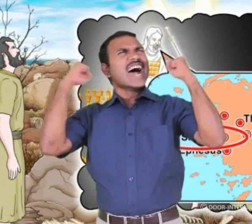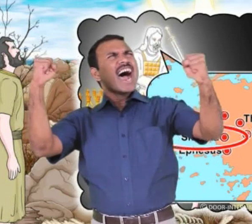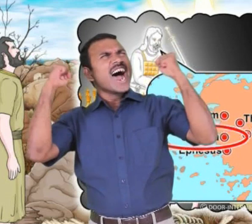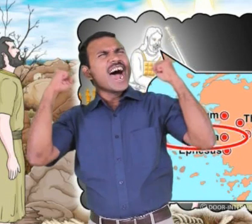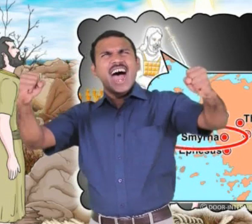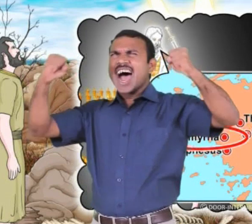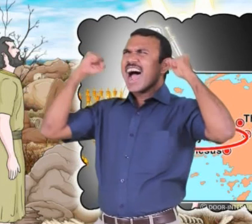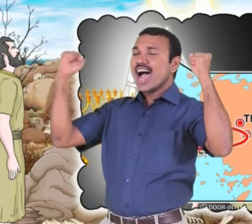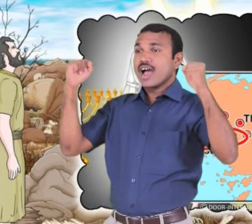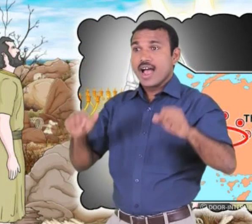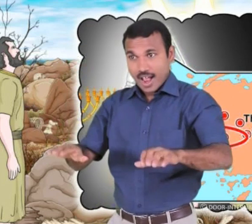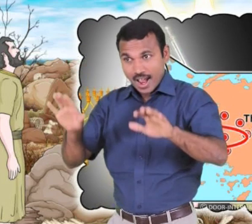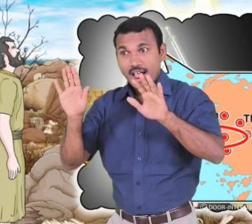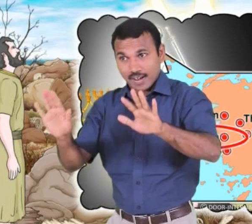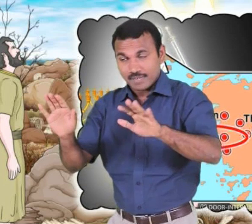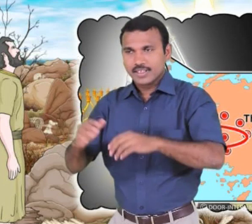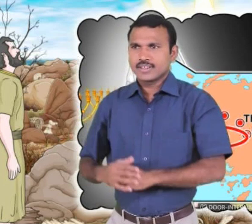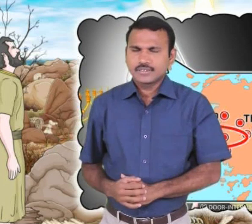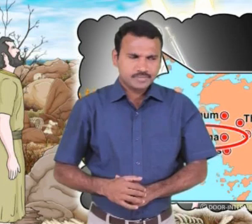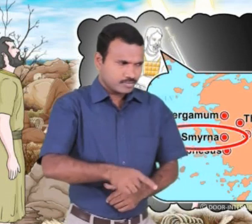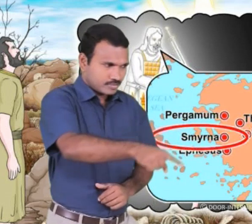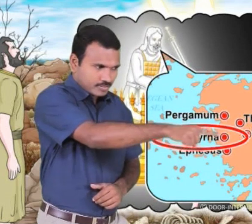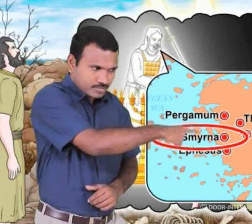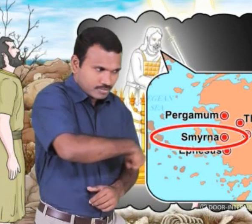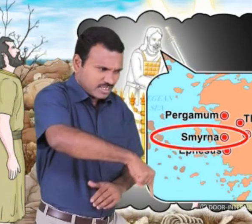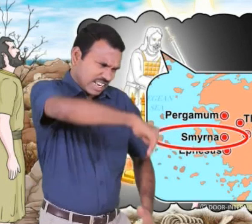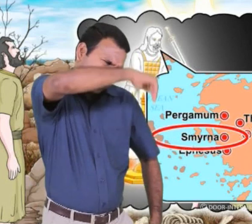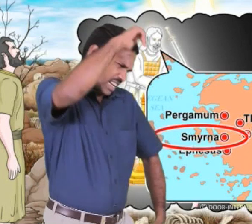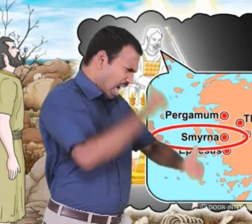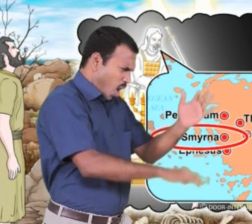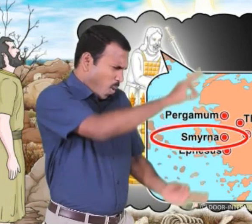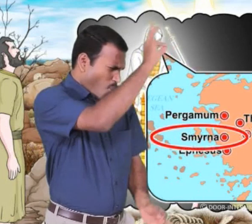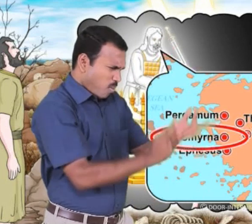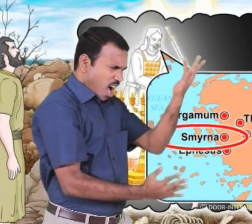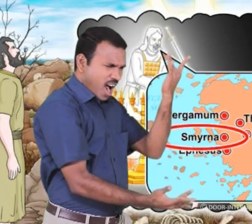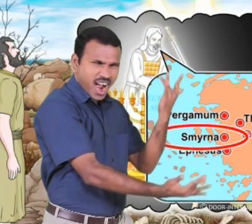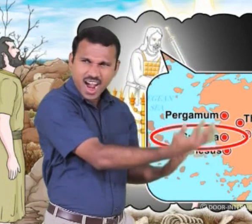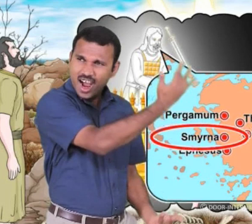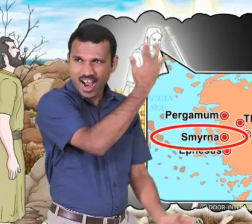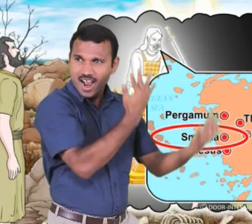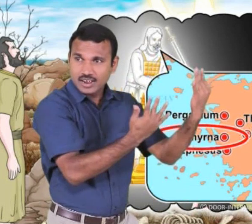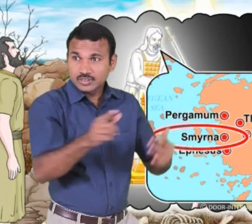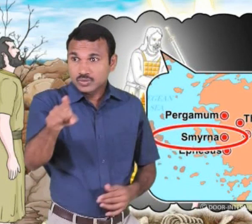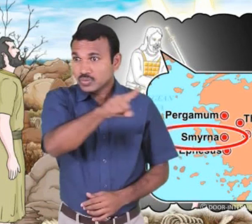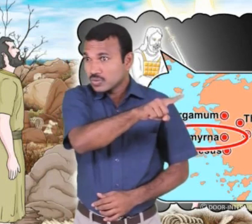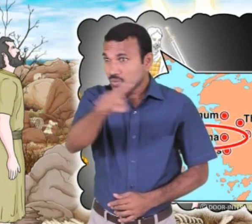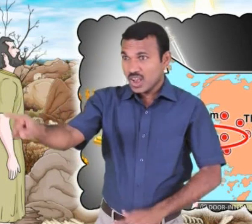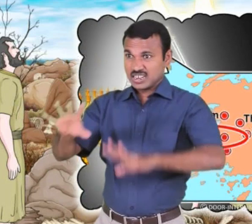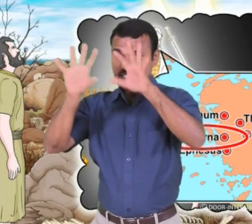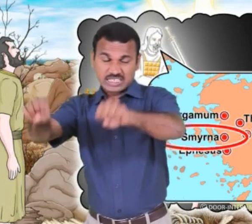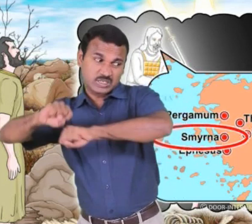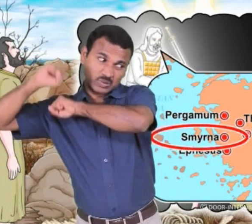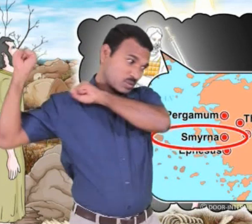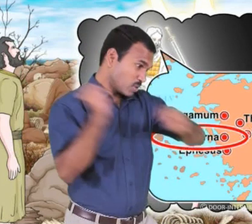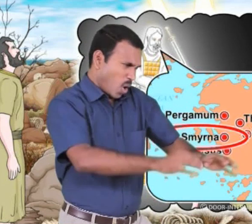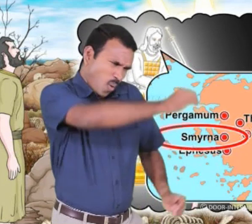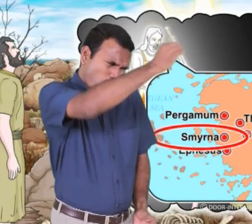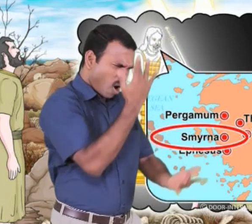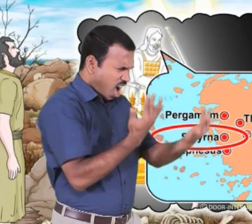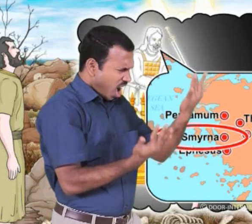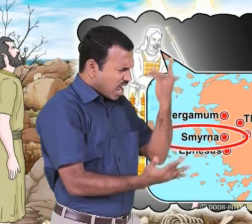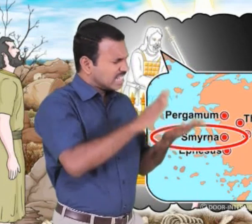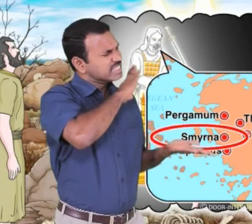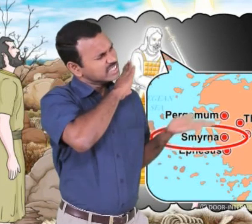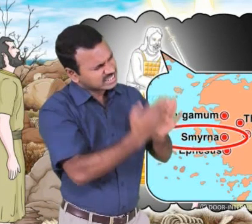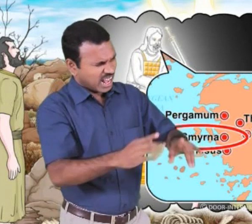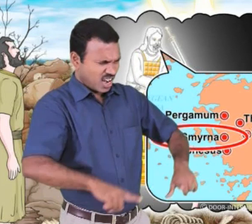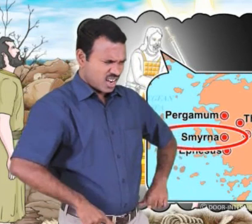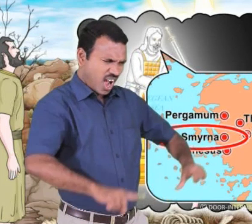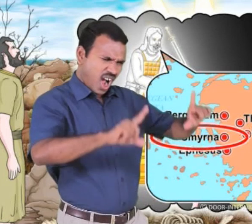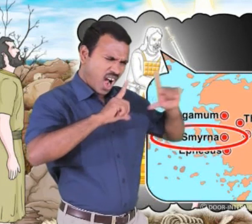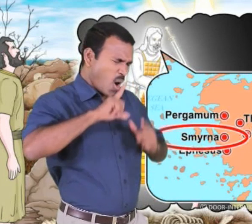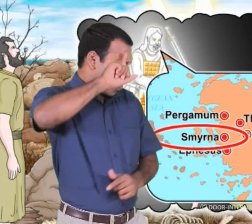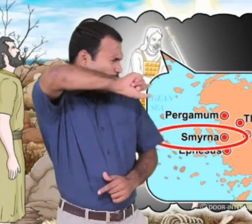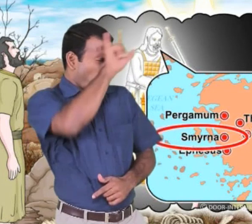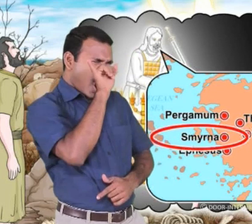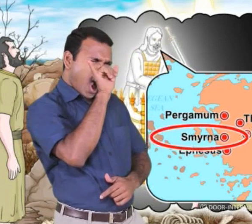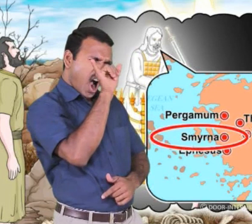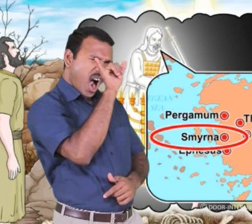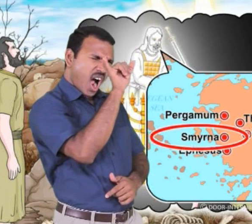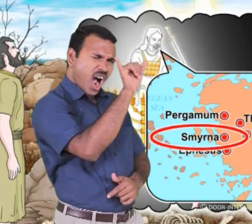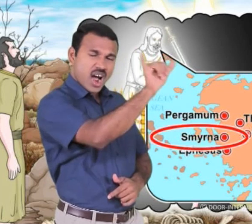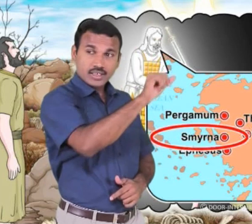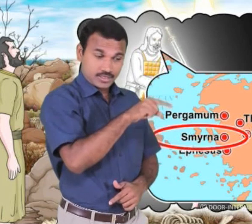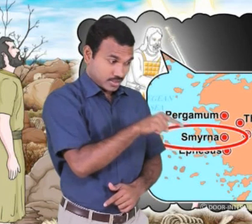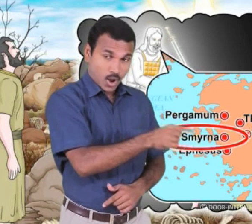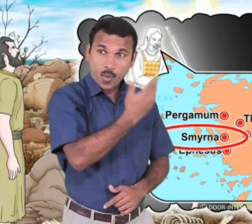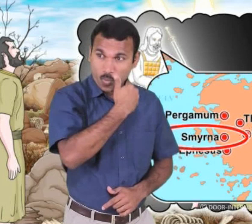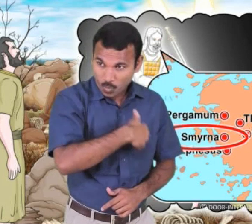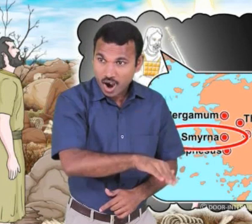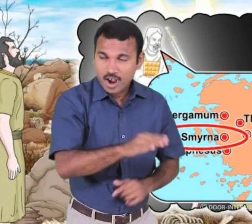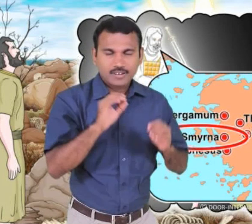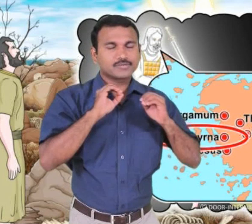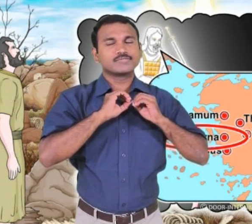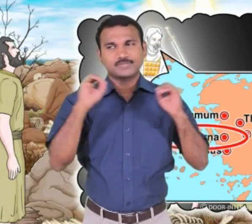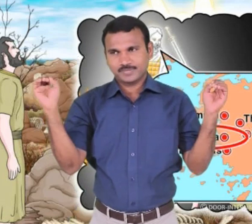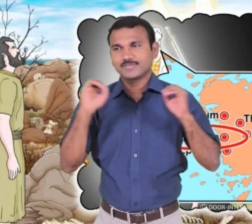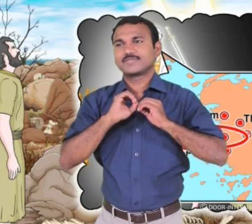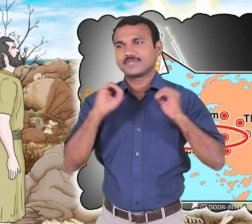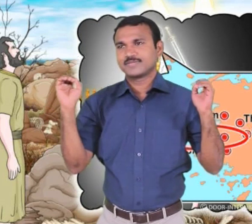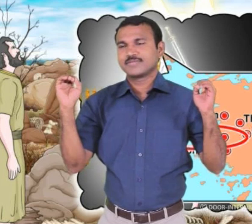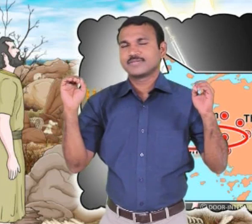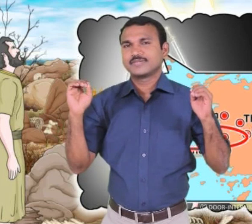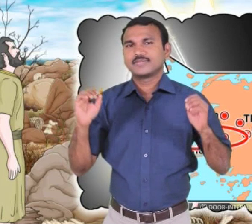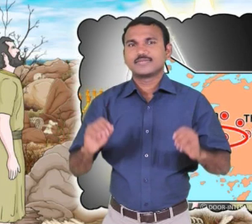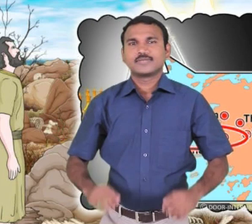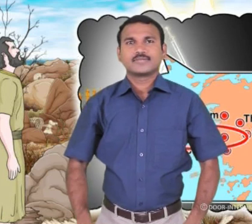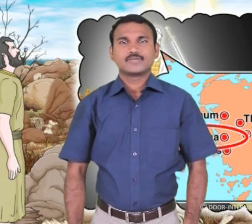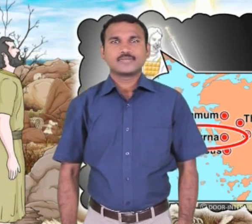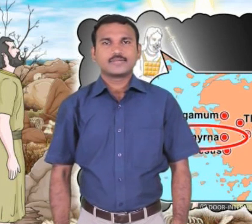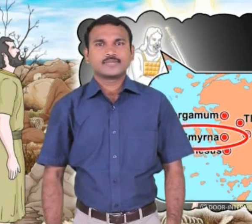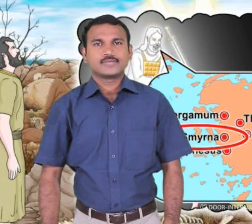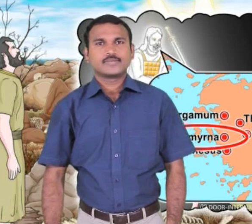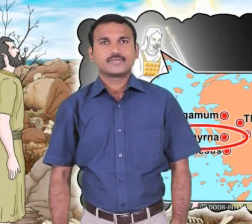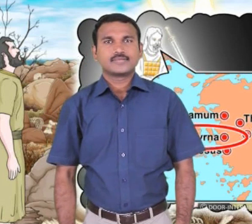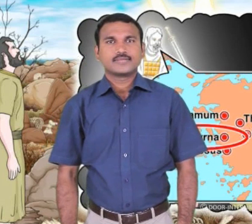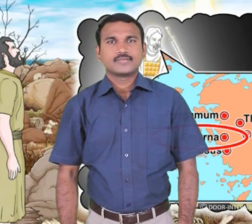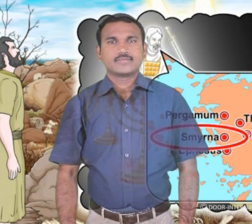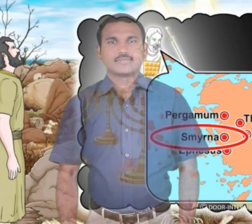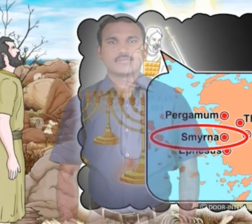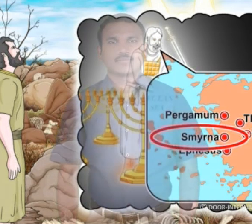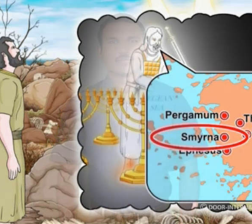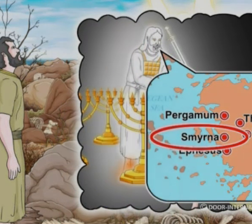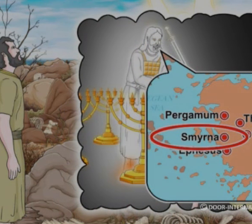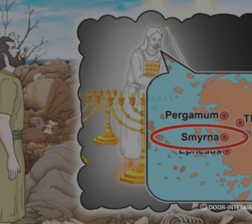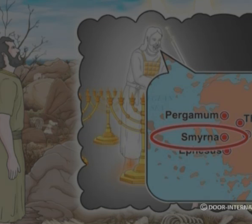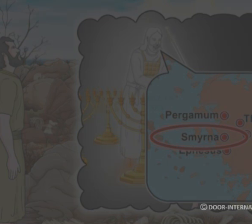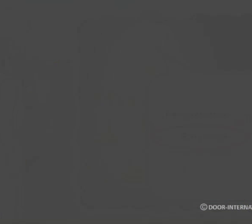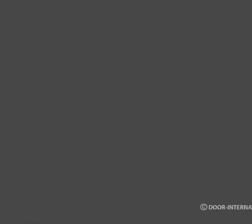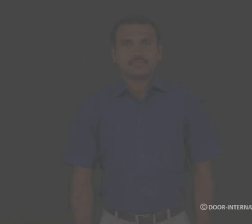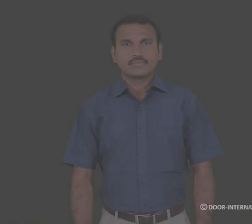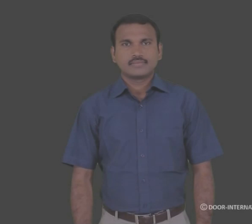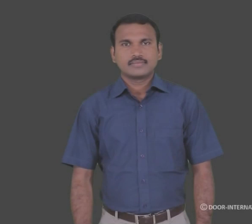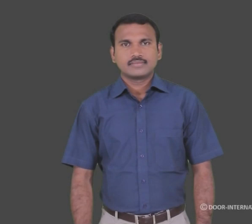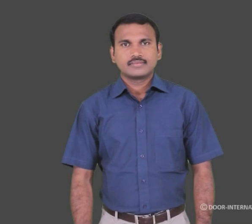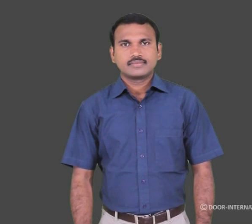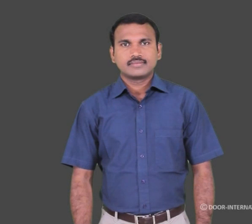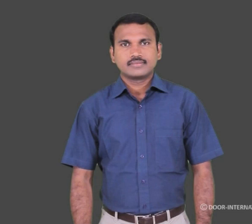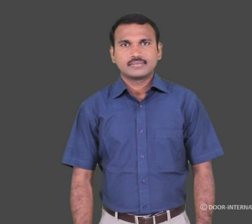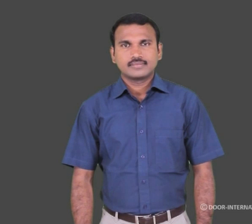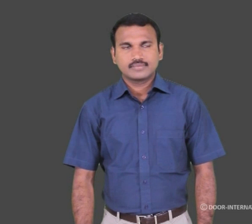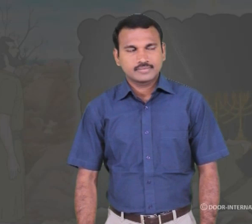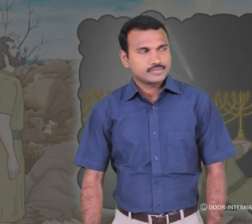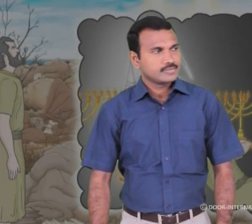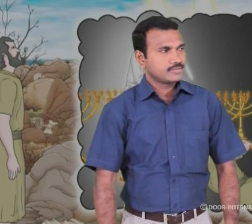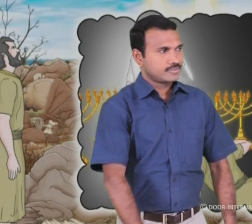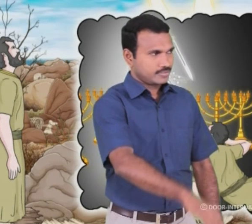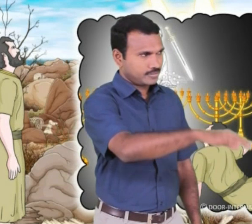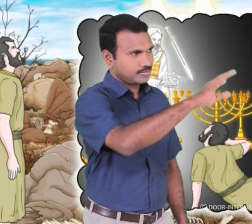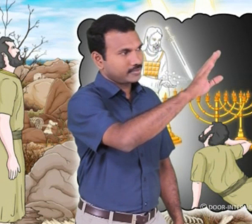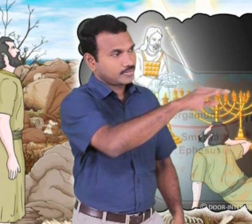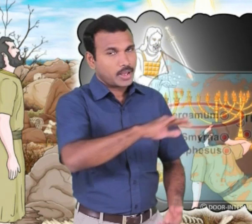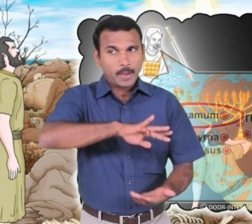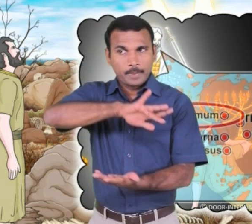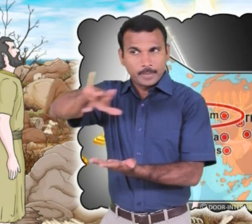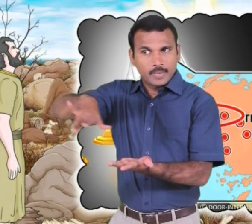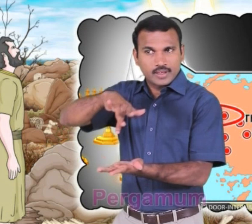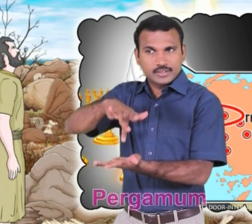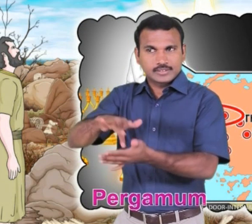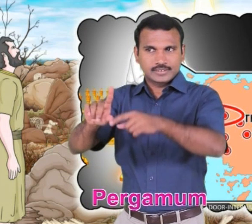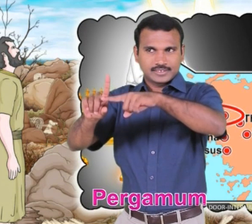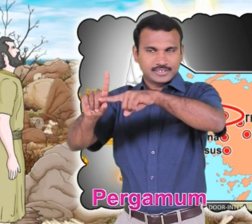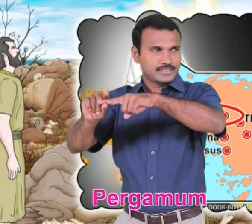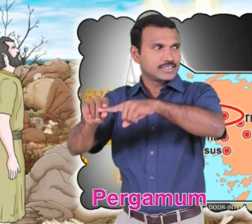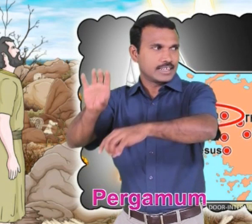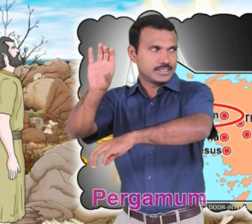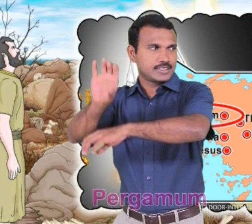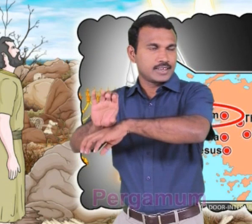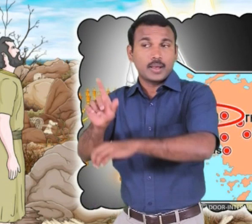The one who overcomes will not be harmed by the second death.